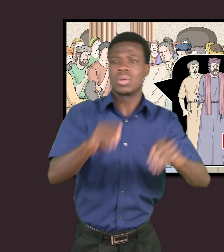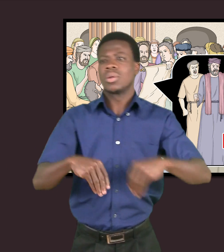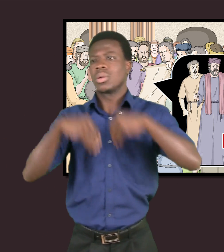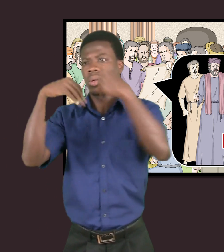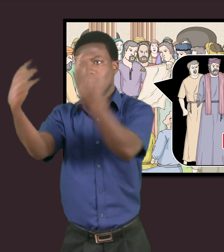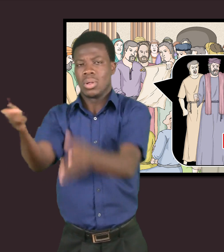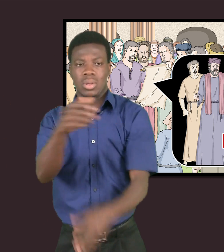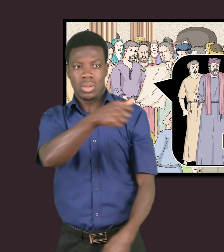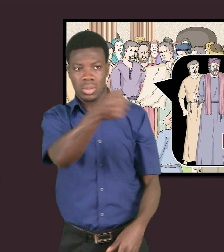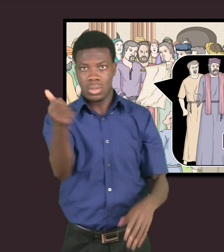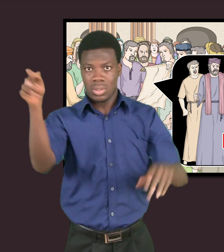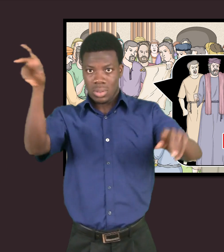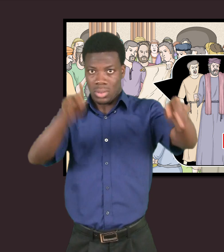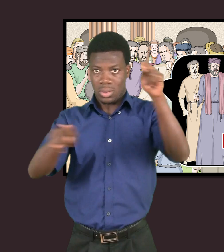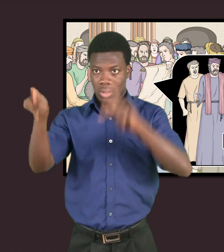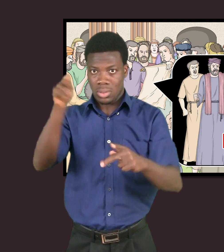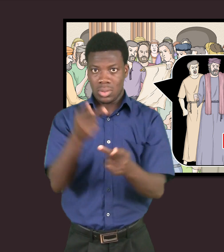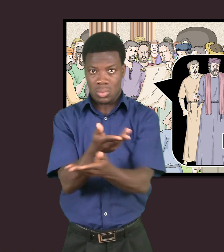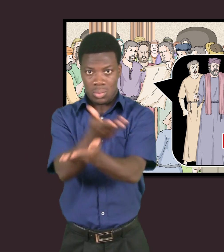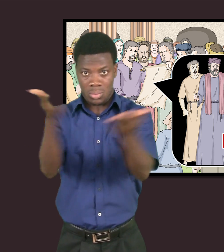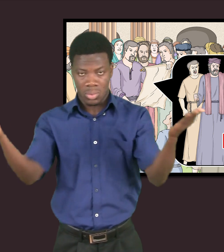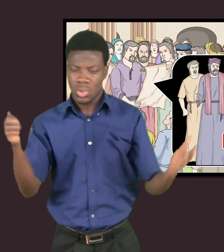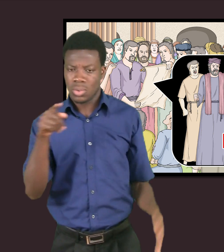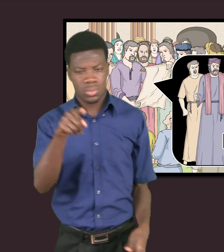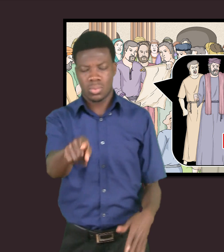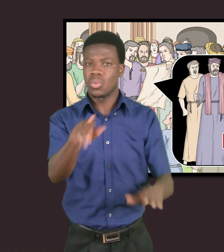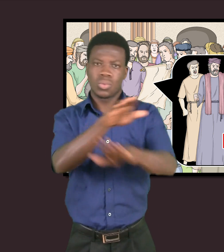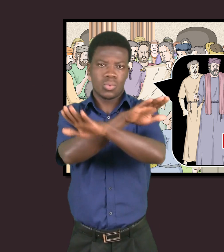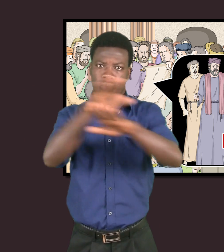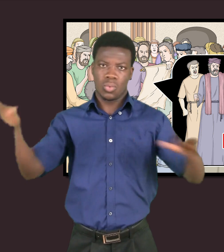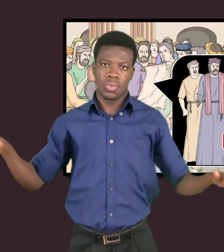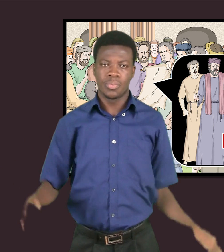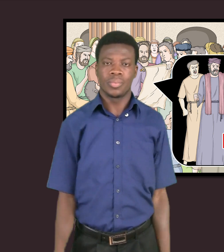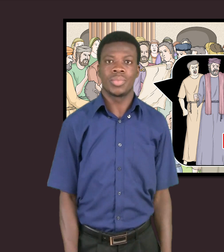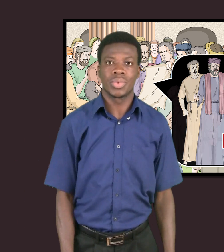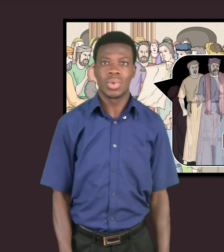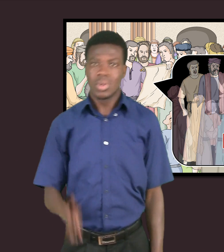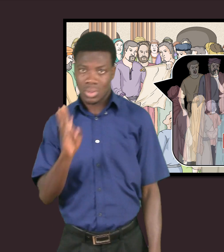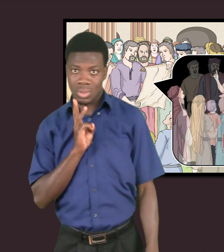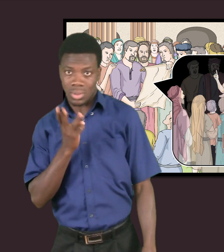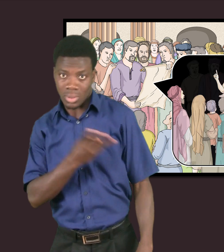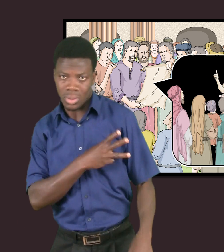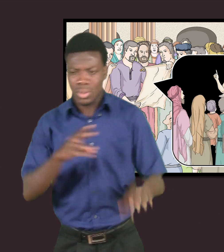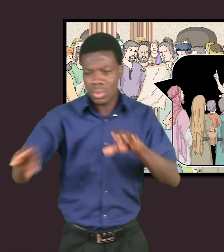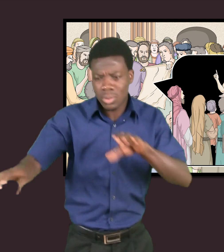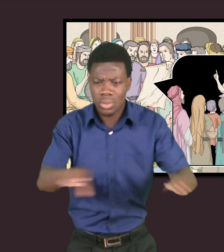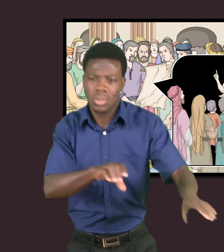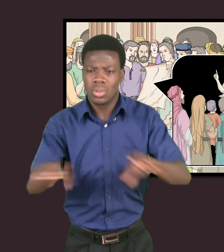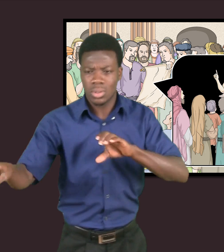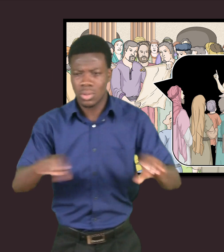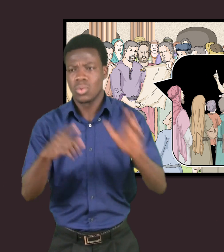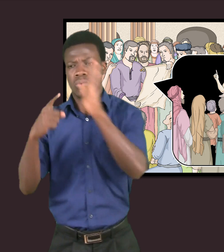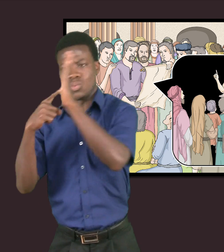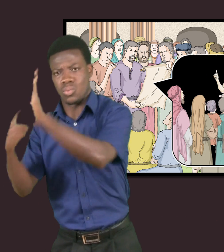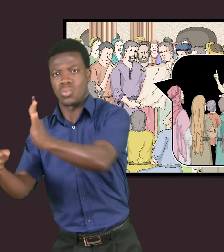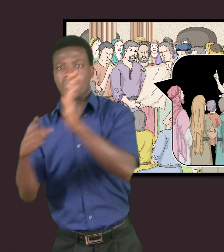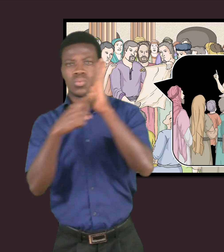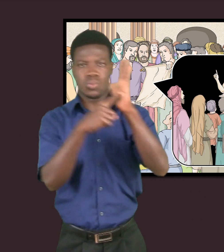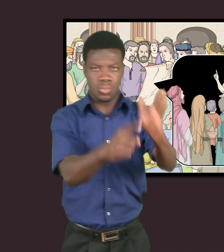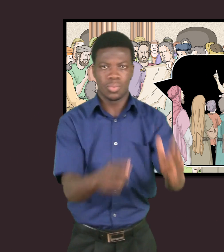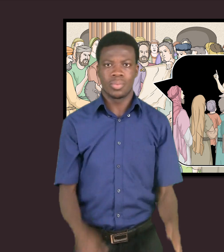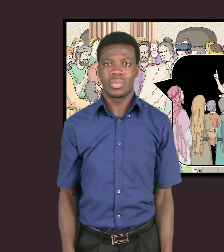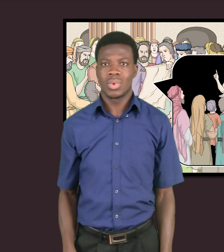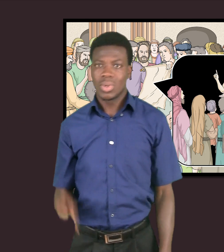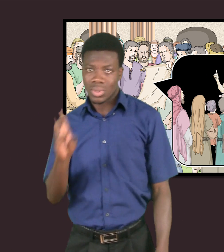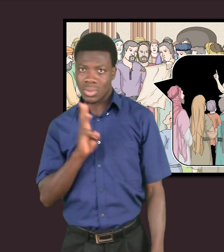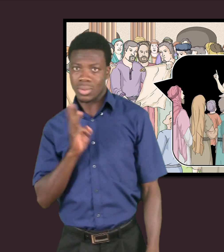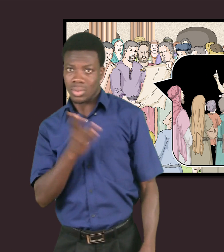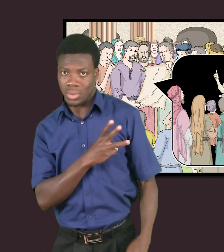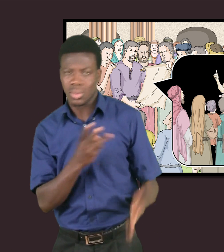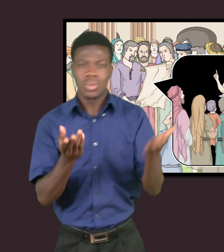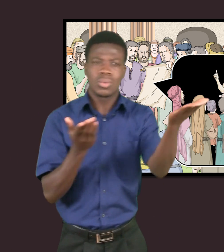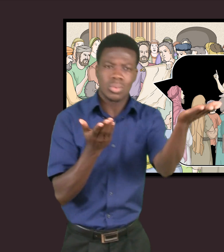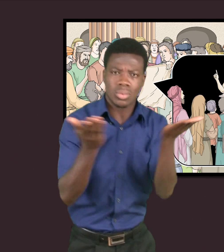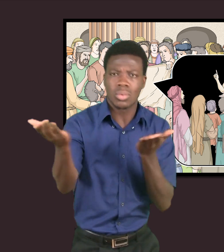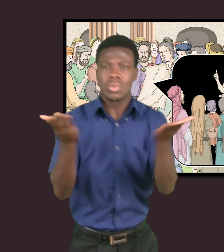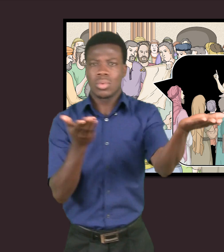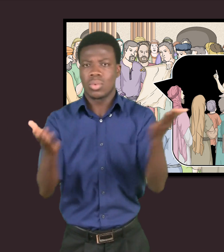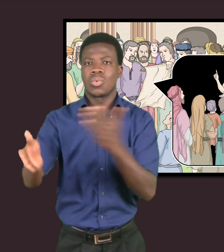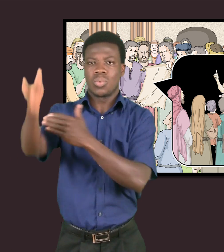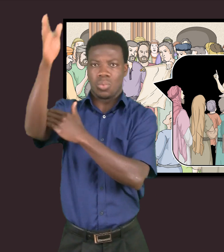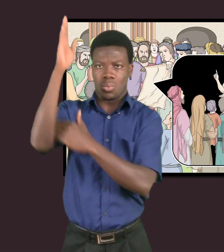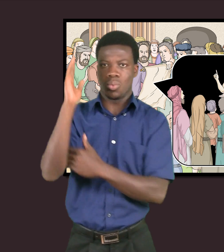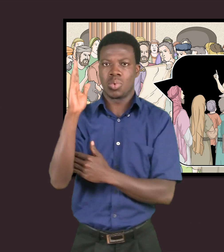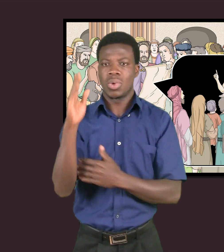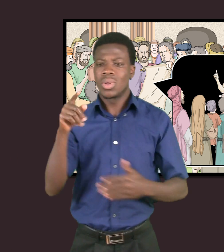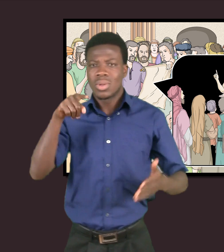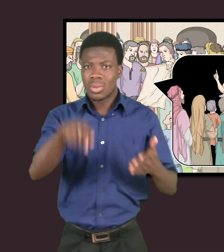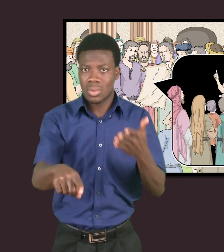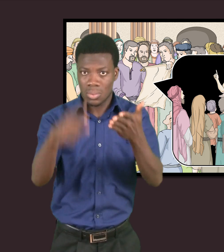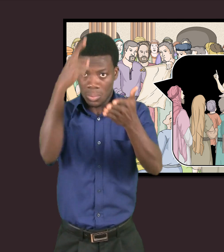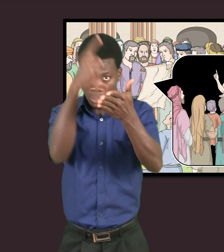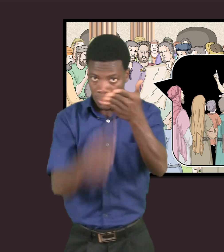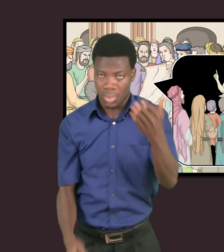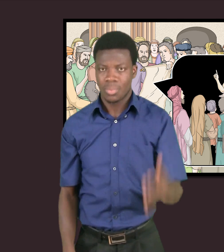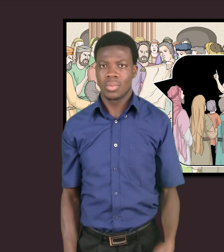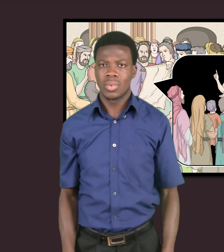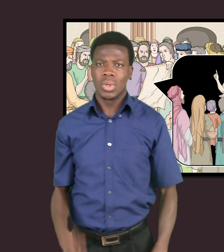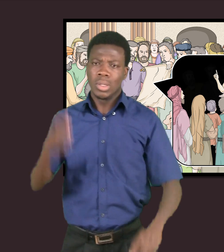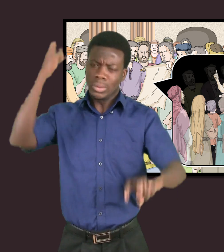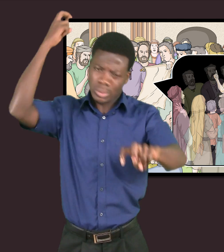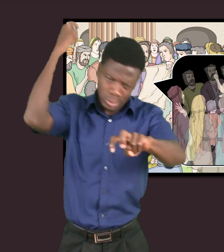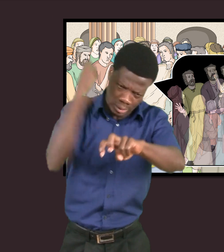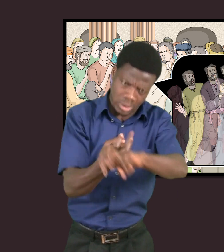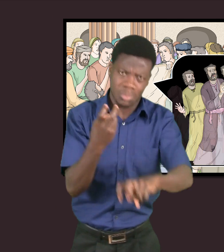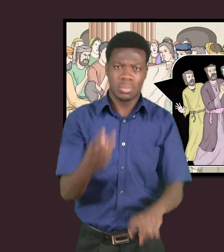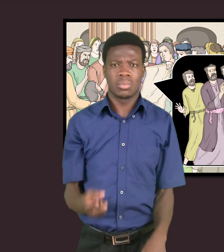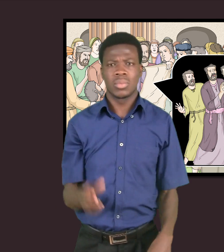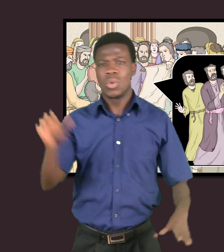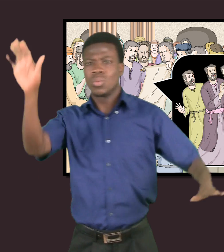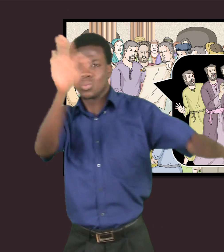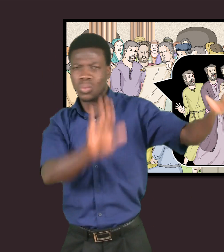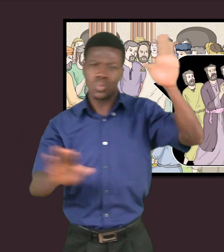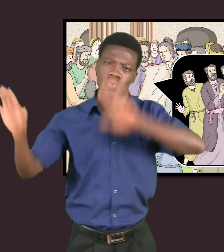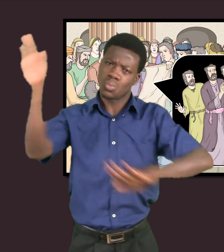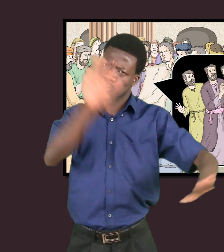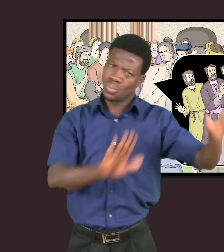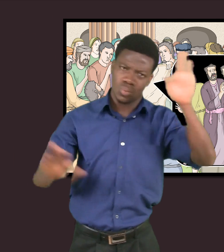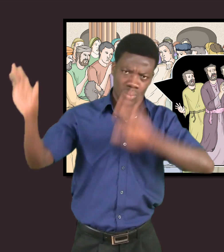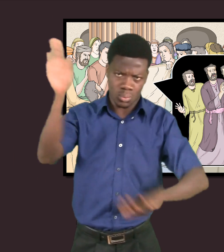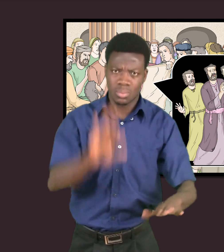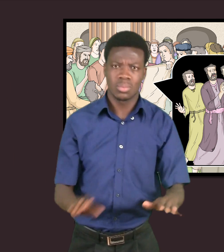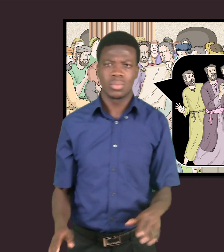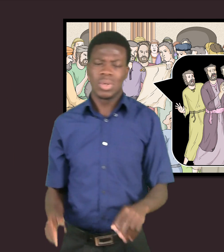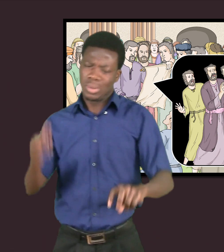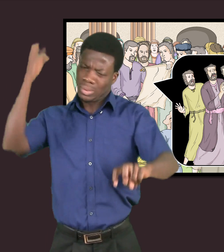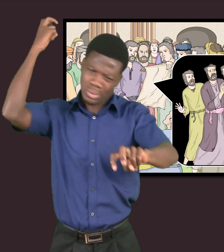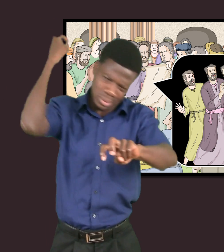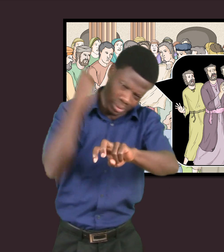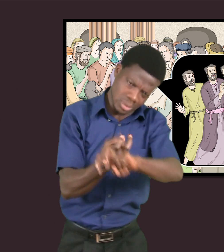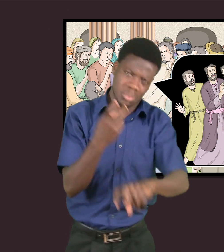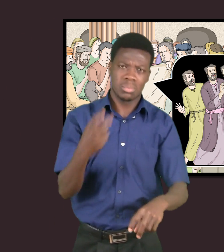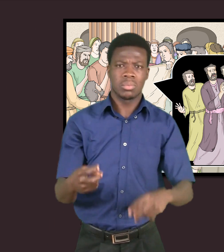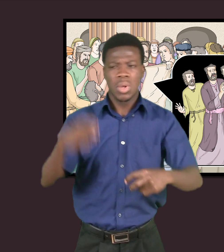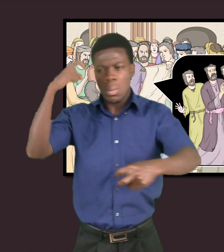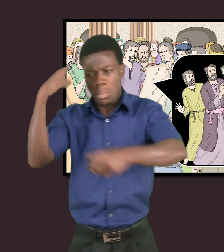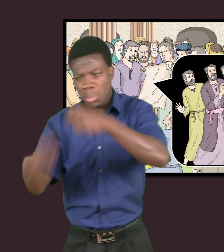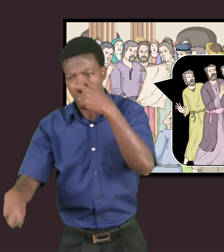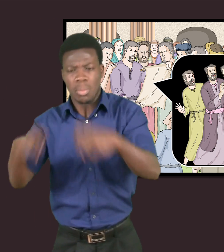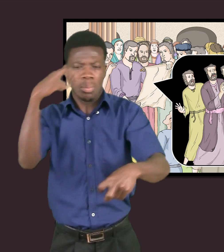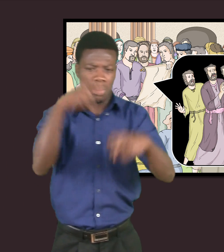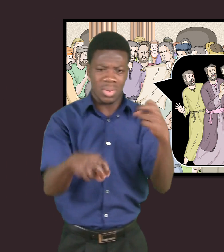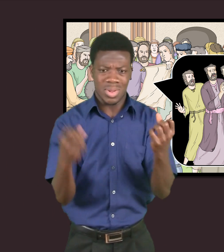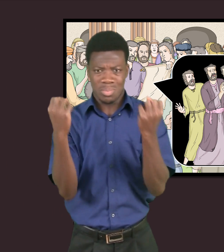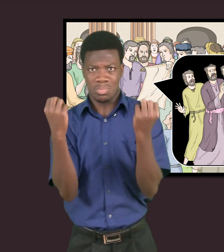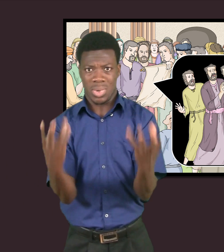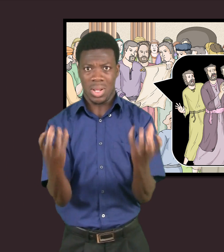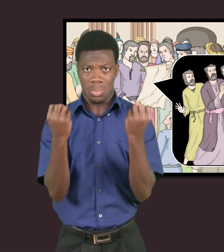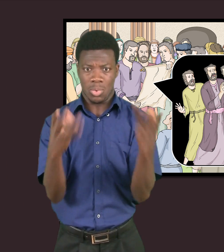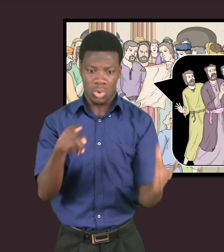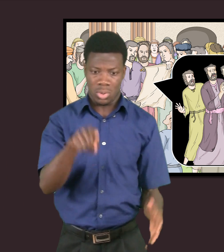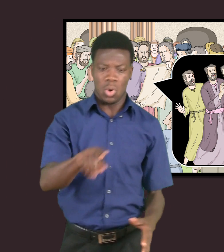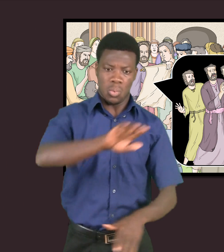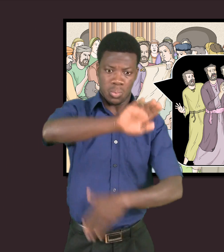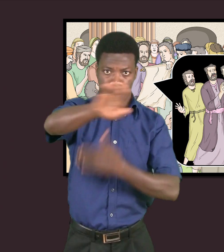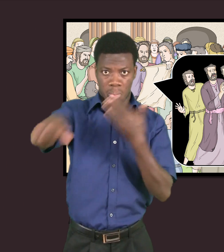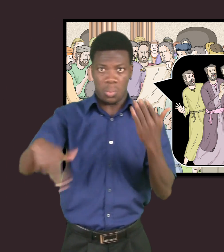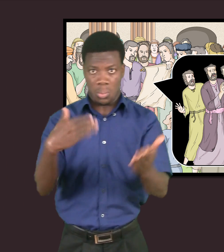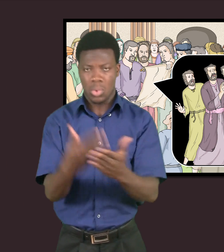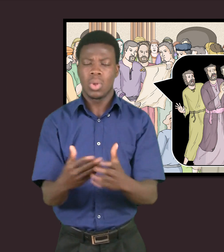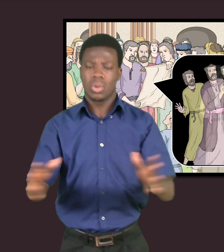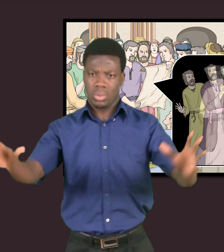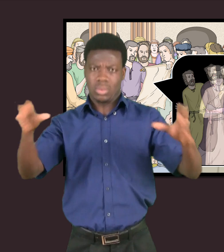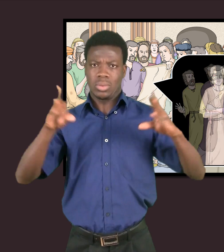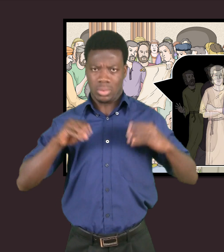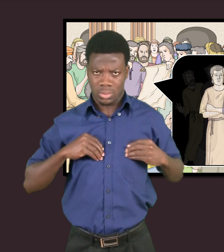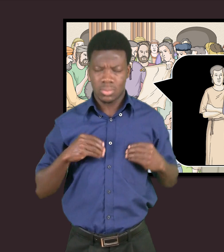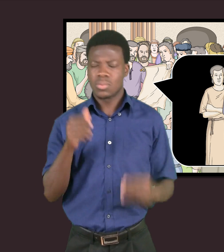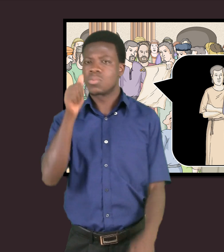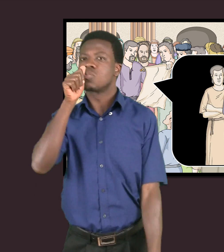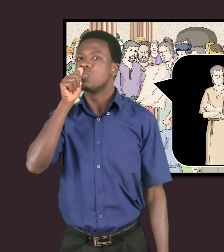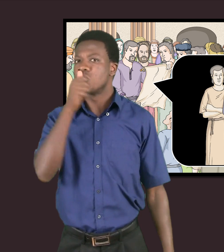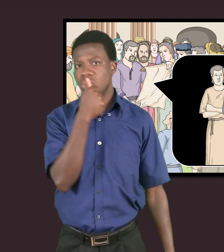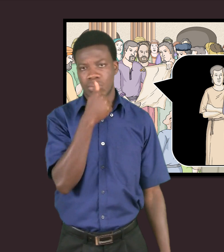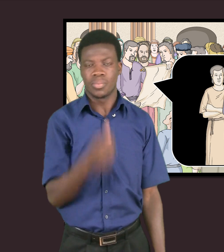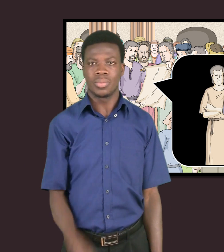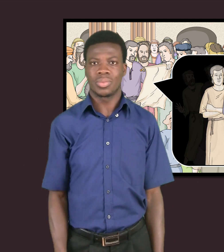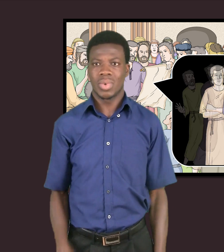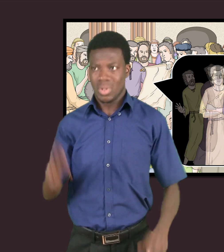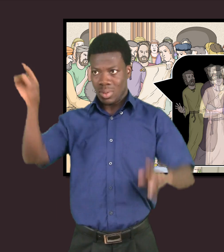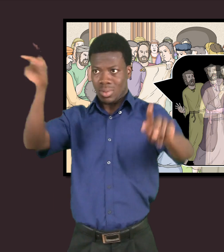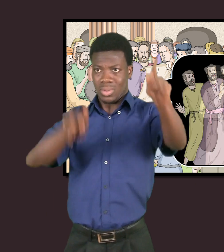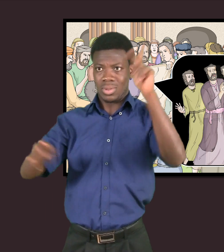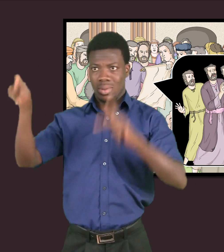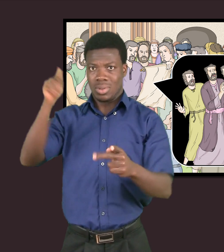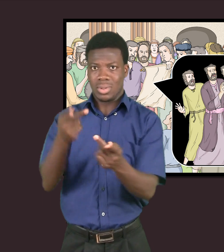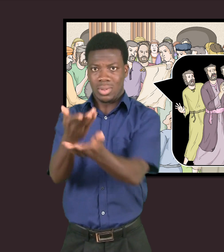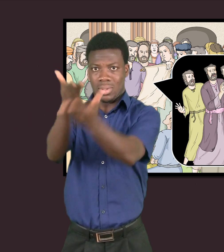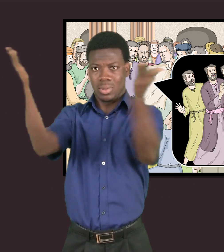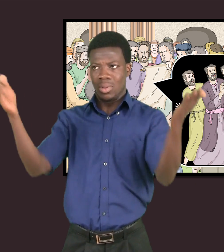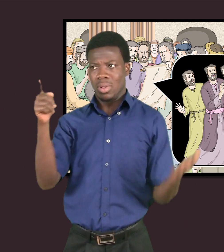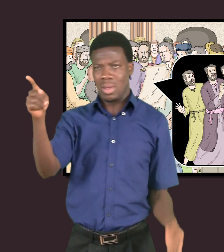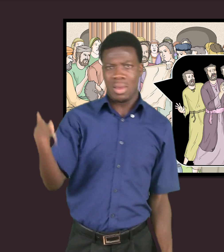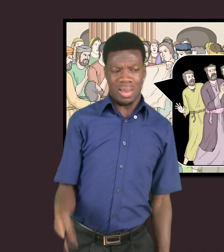Rather, as servants of God we commend ourselves in every way: in great endurance;